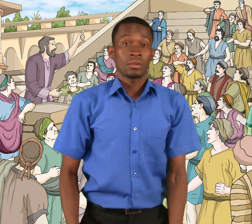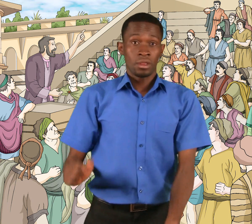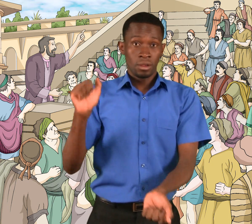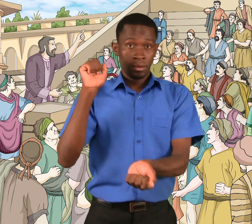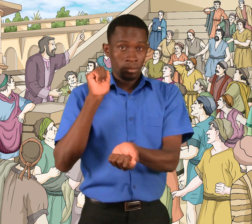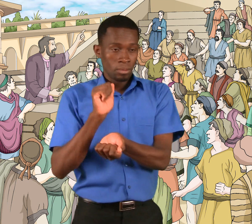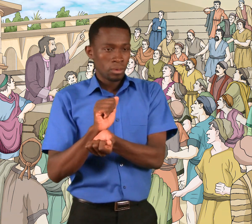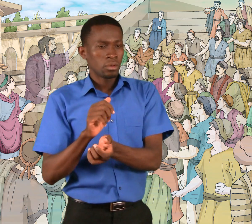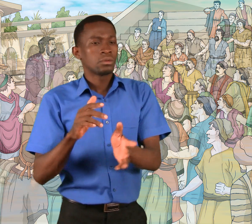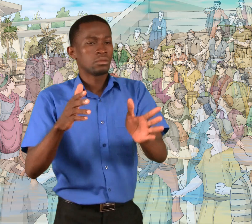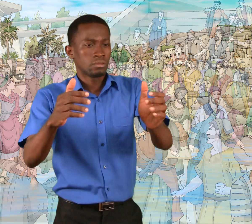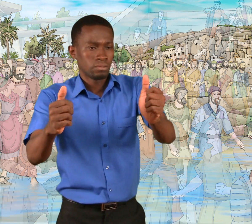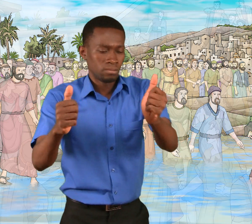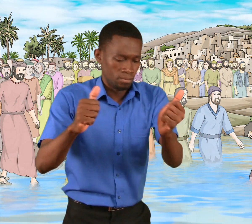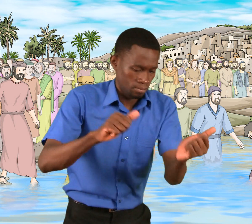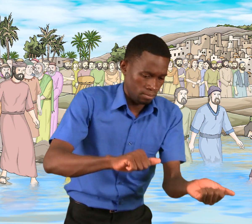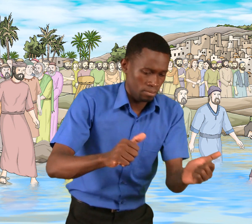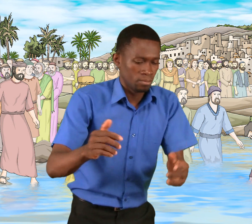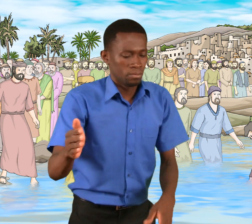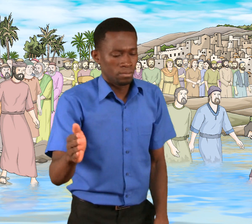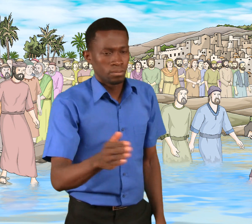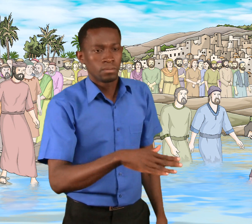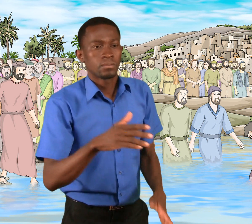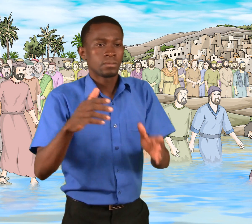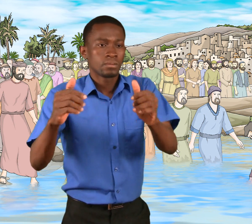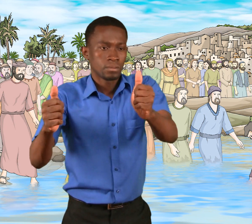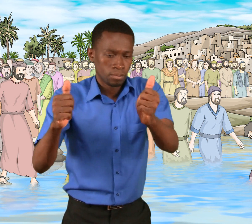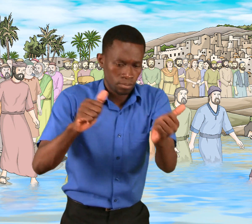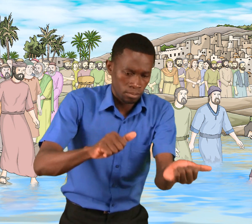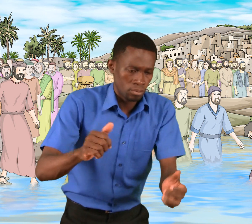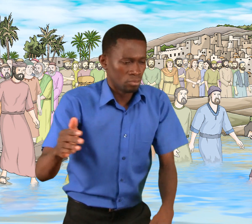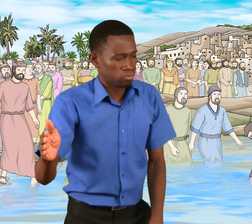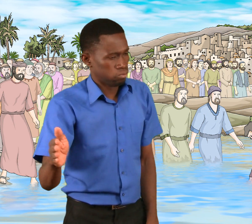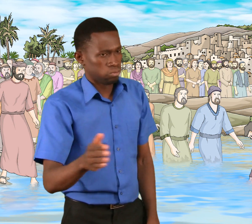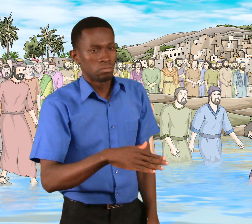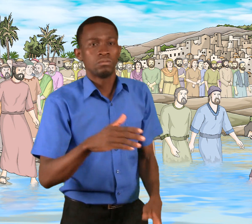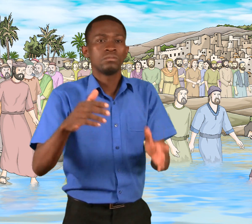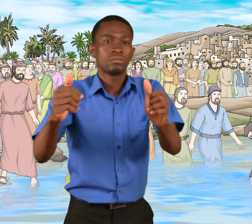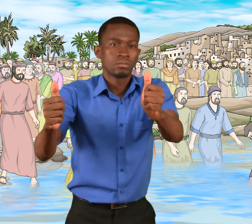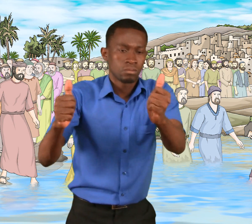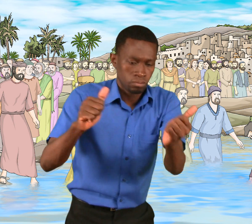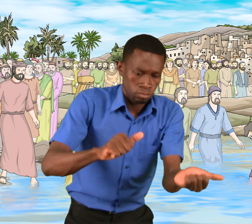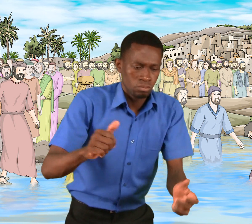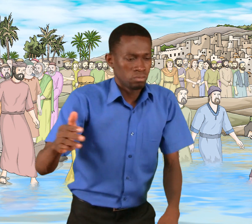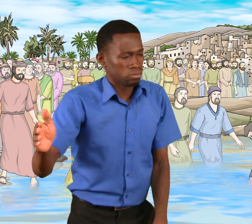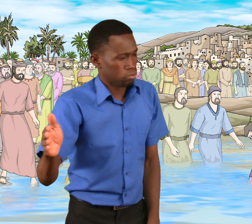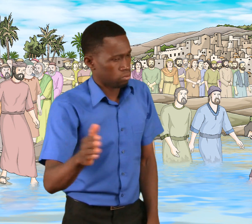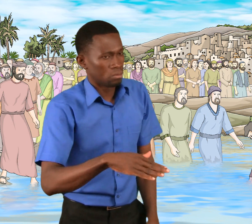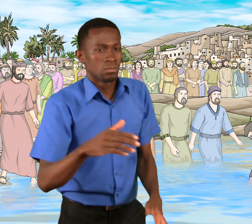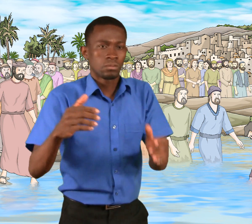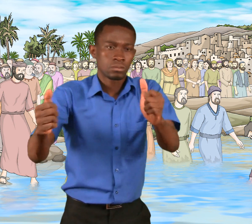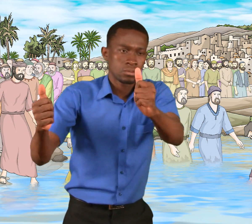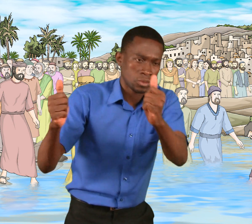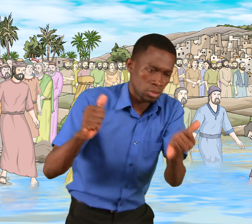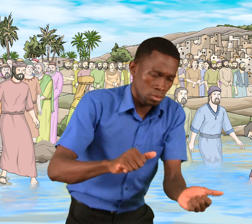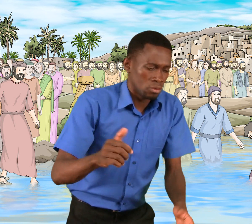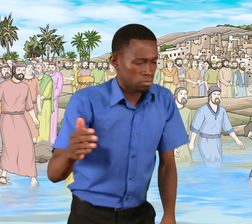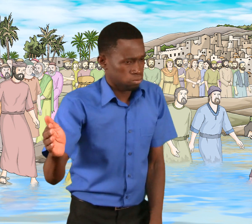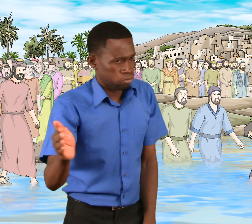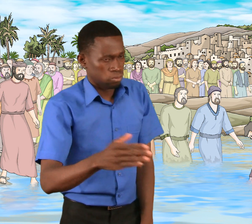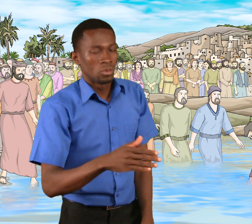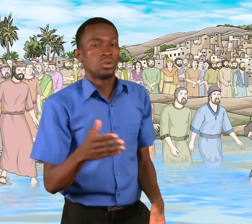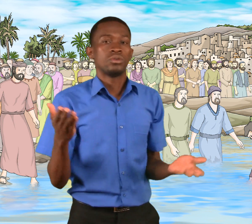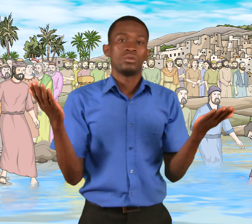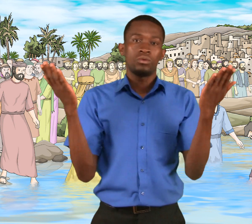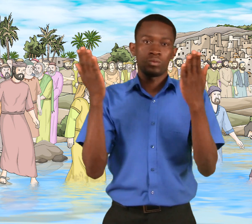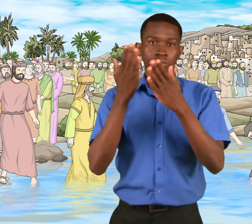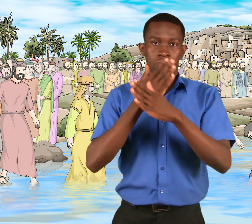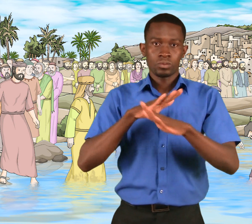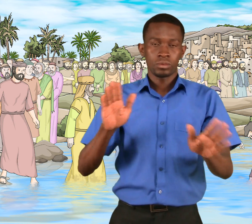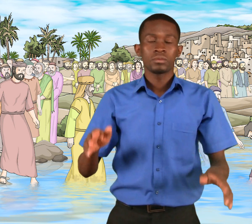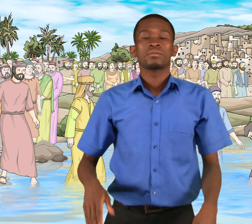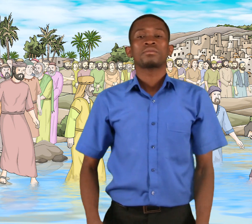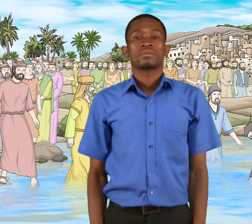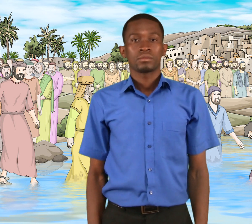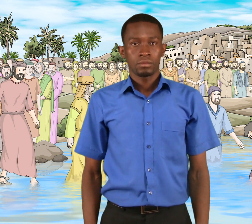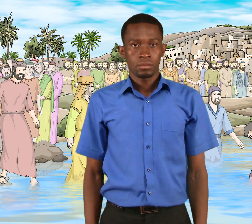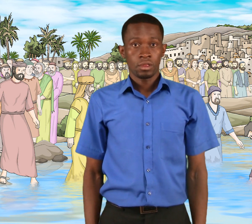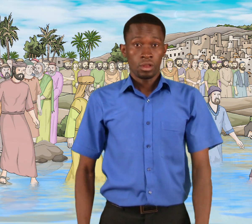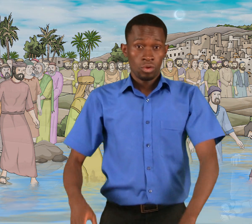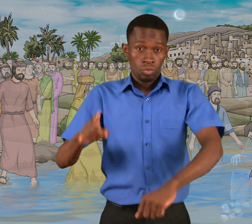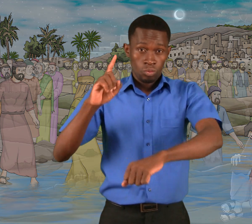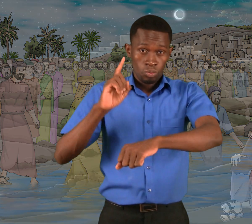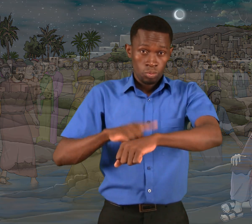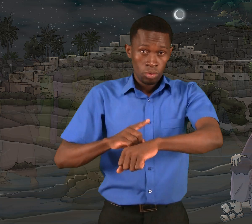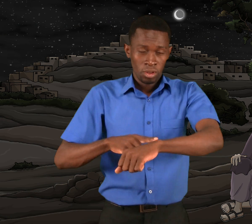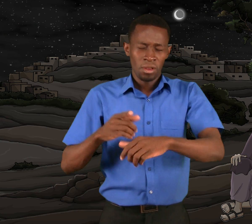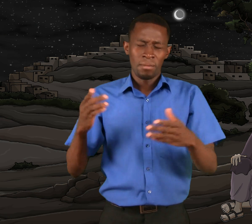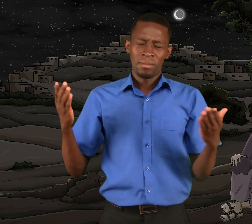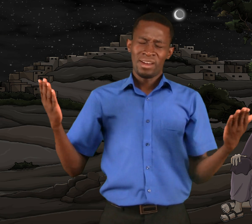And many of the Corinthians who heard the message believed and were baptized.